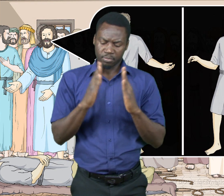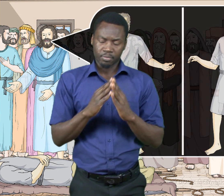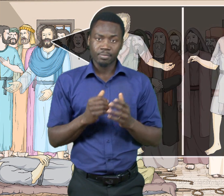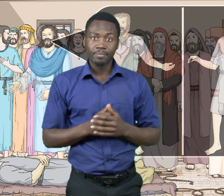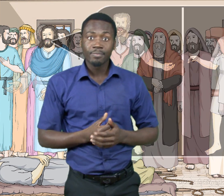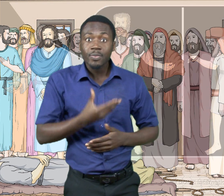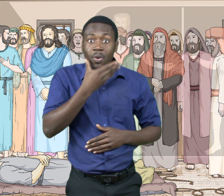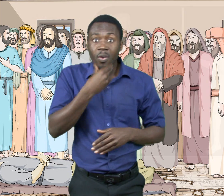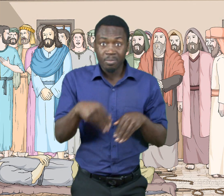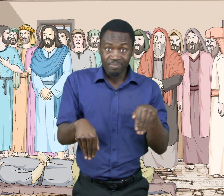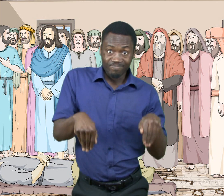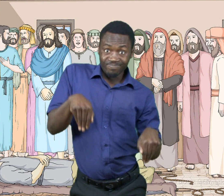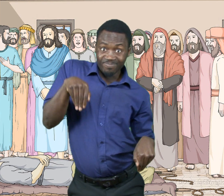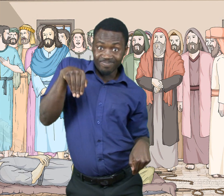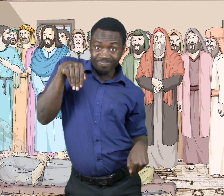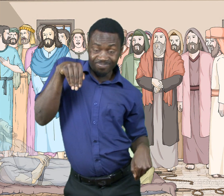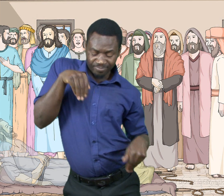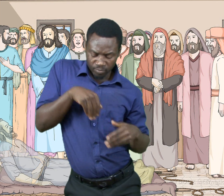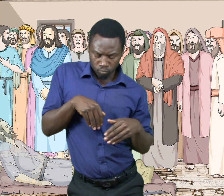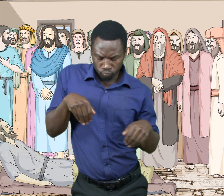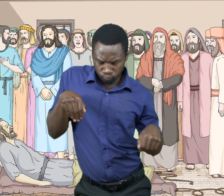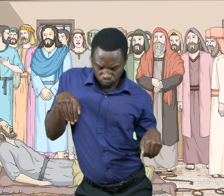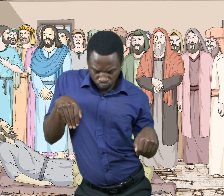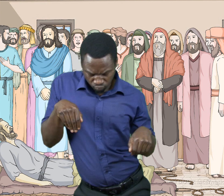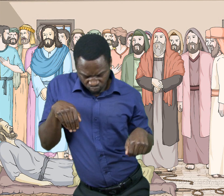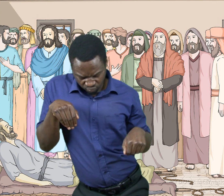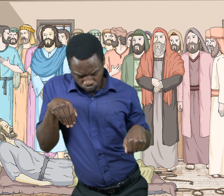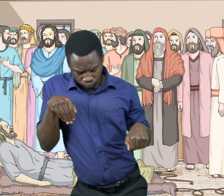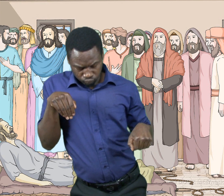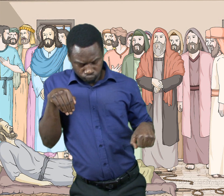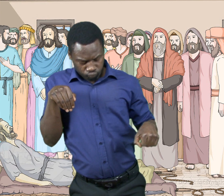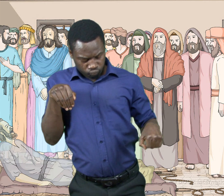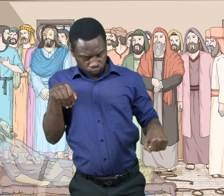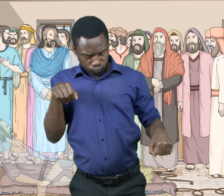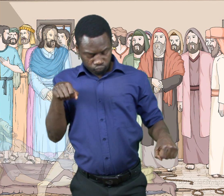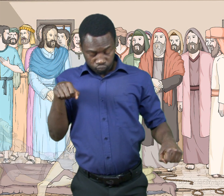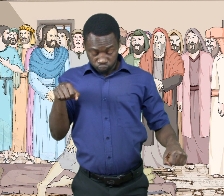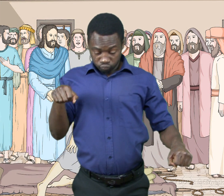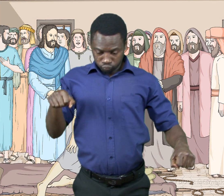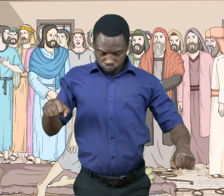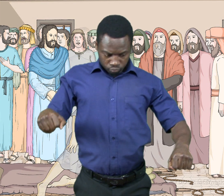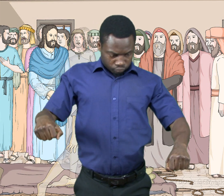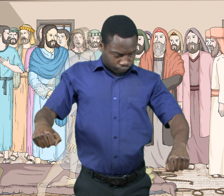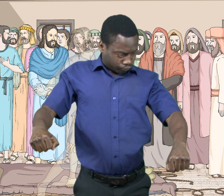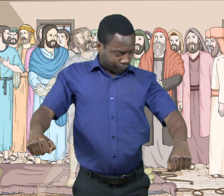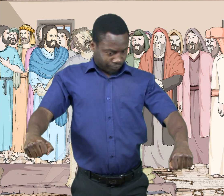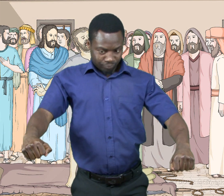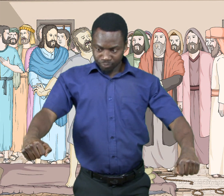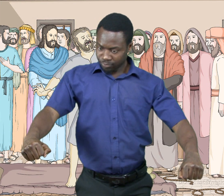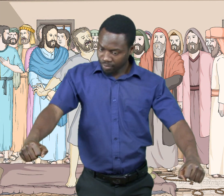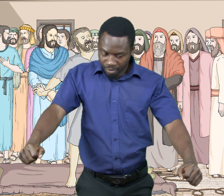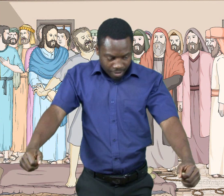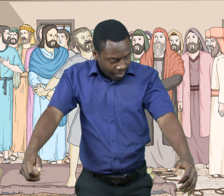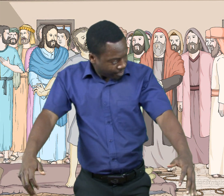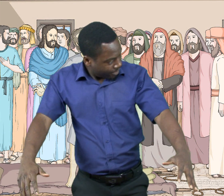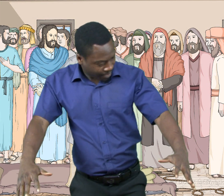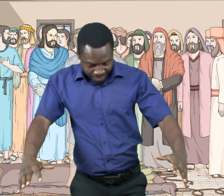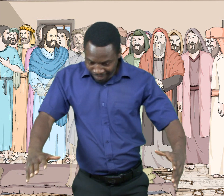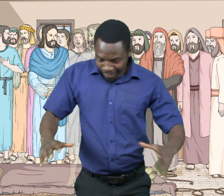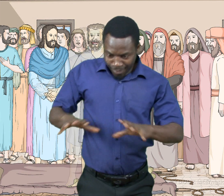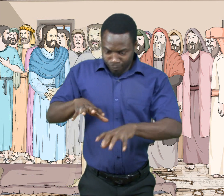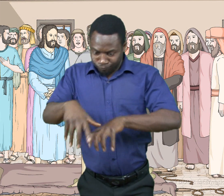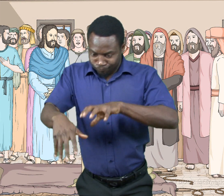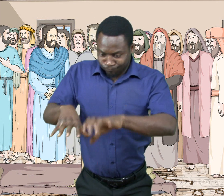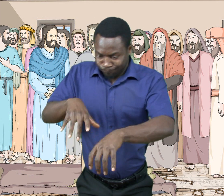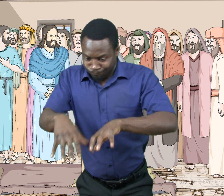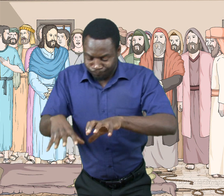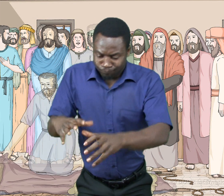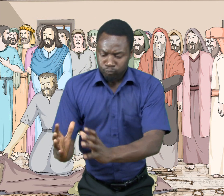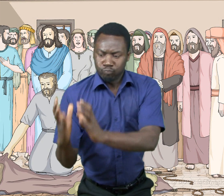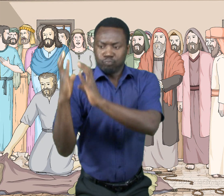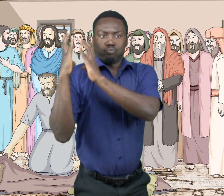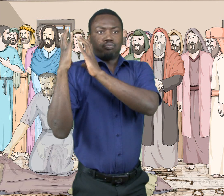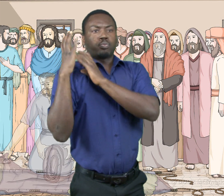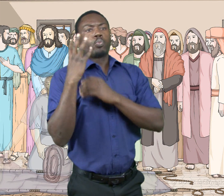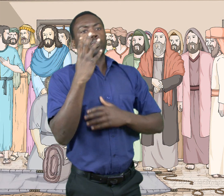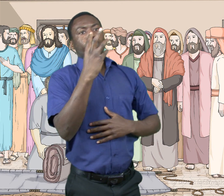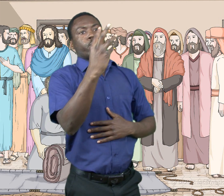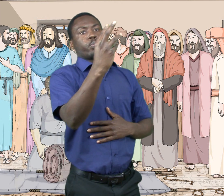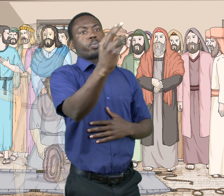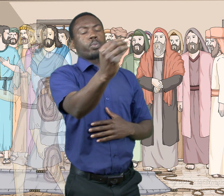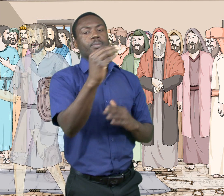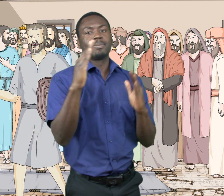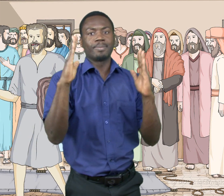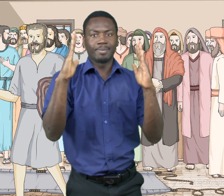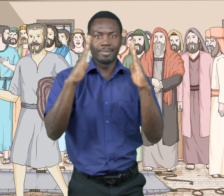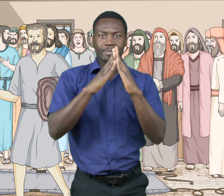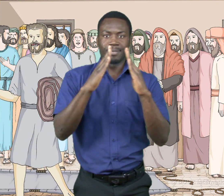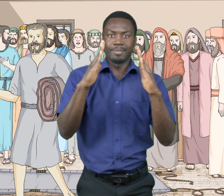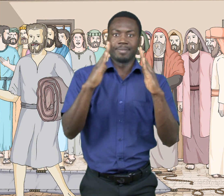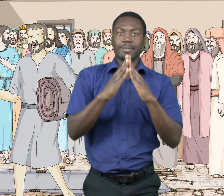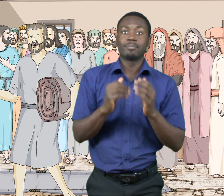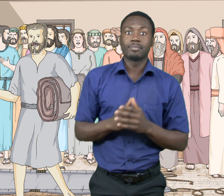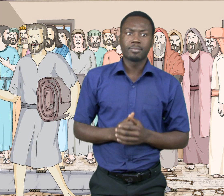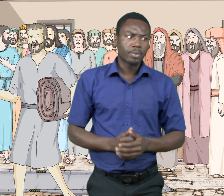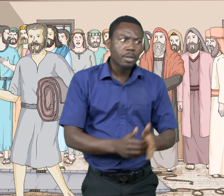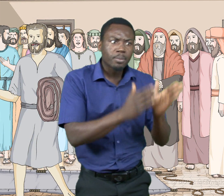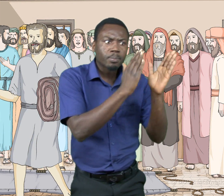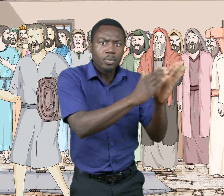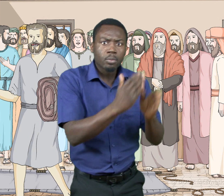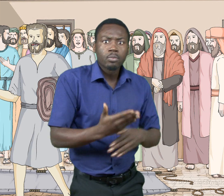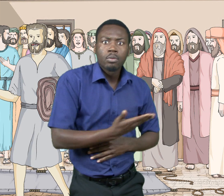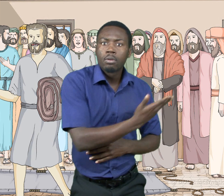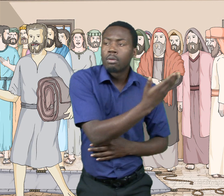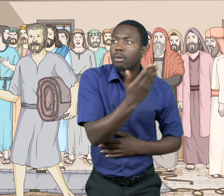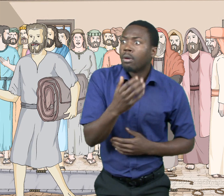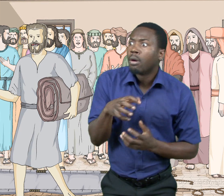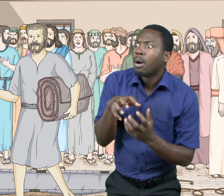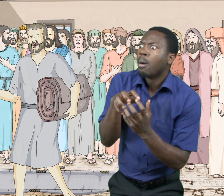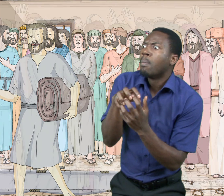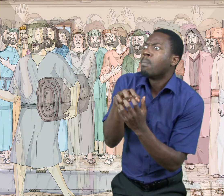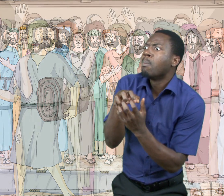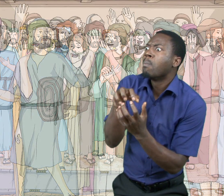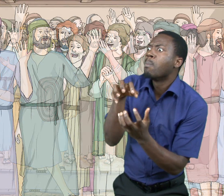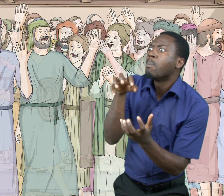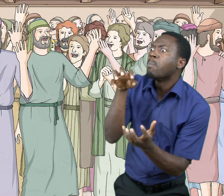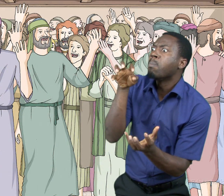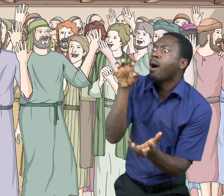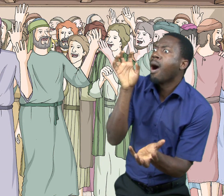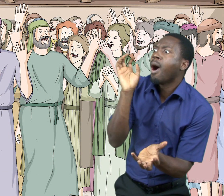And immediately the man got up, picked up his mat, and walked out in front of them all.